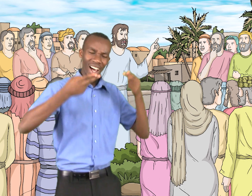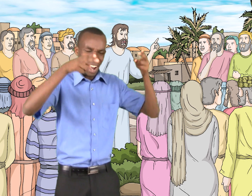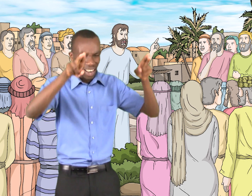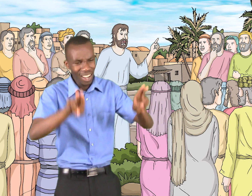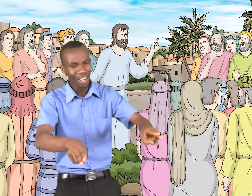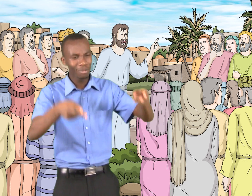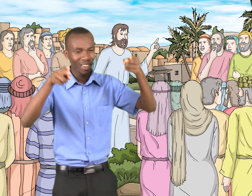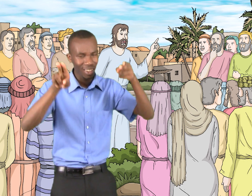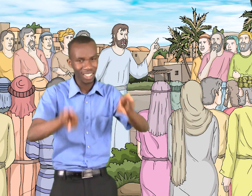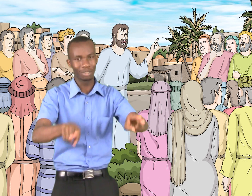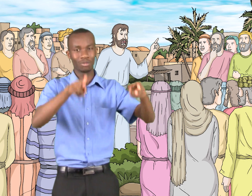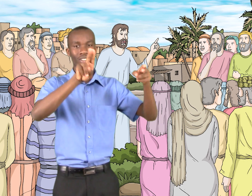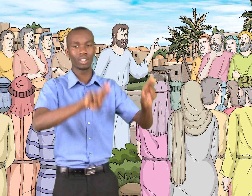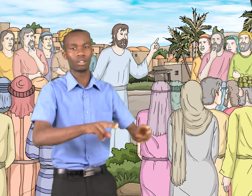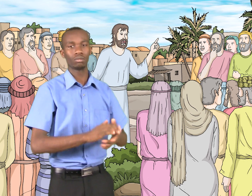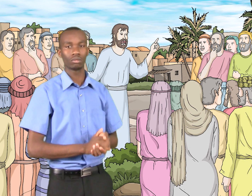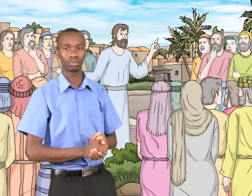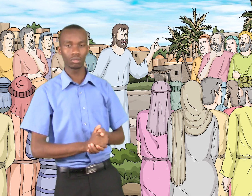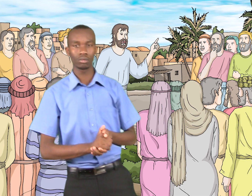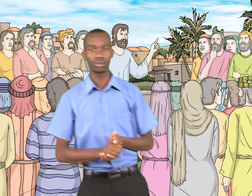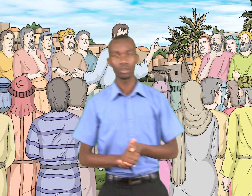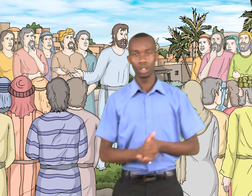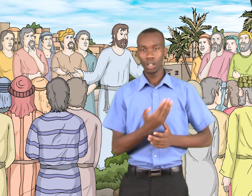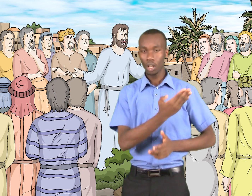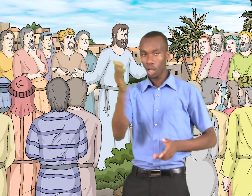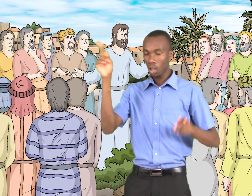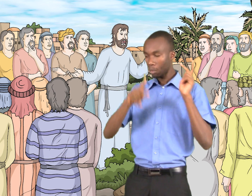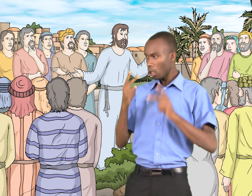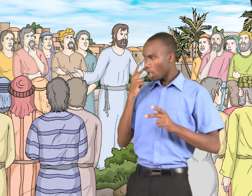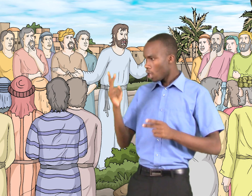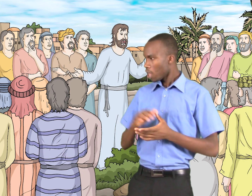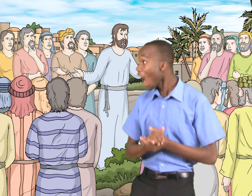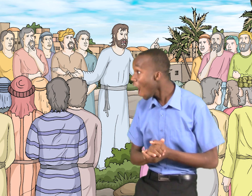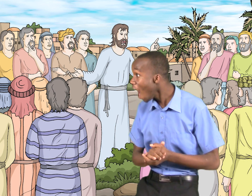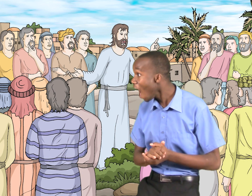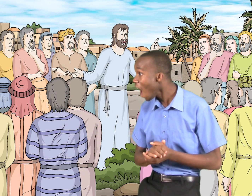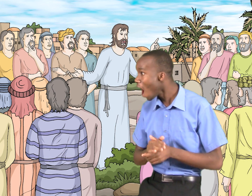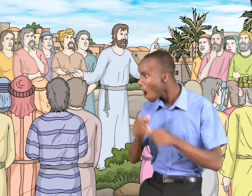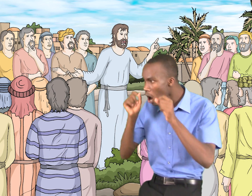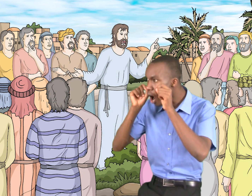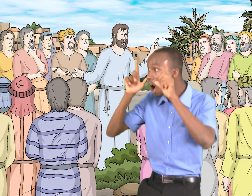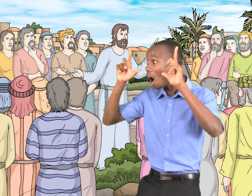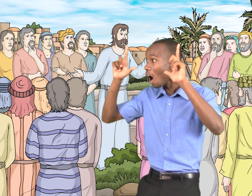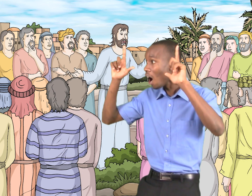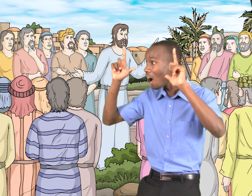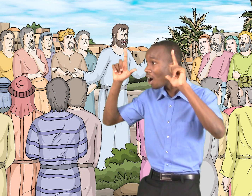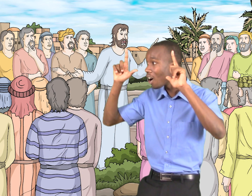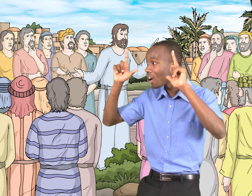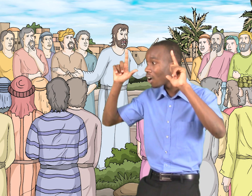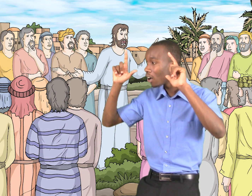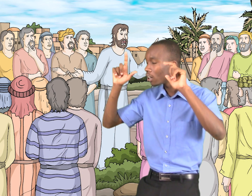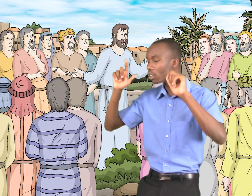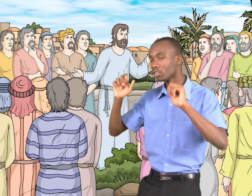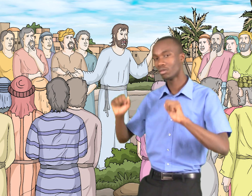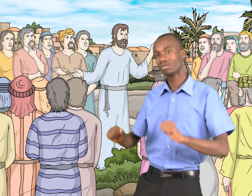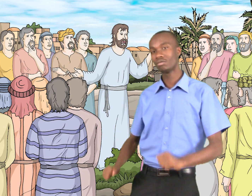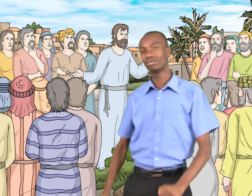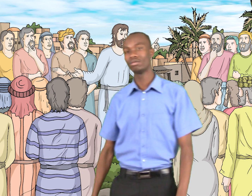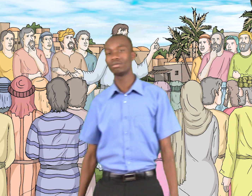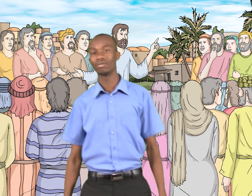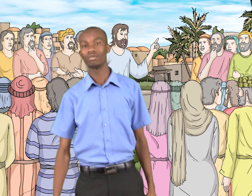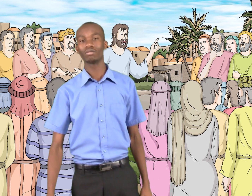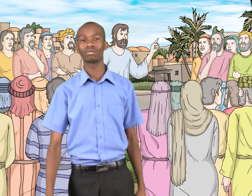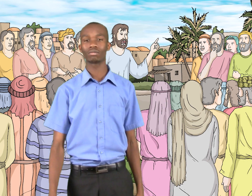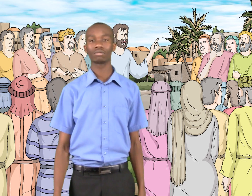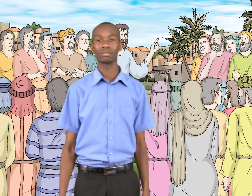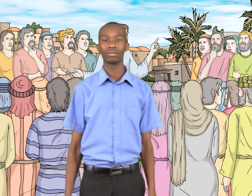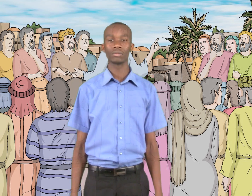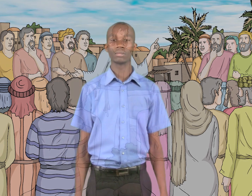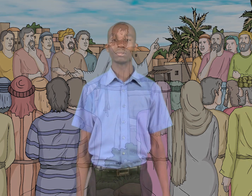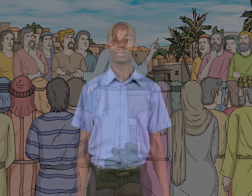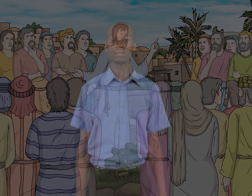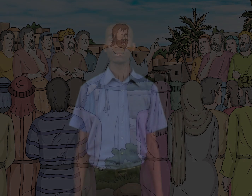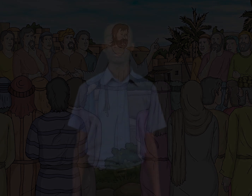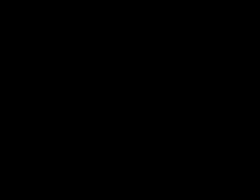And everyone was amazed.